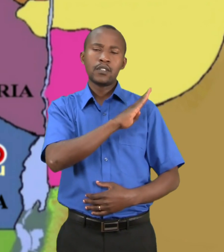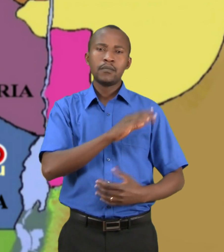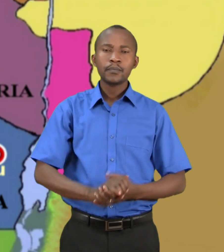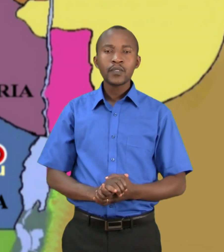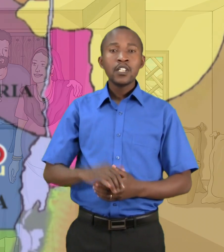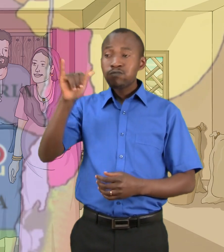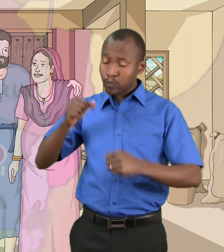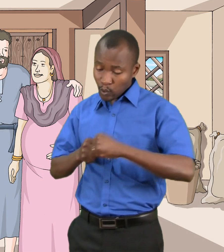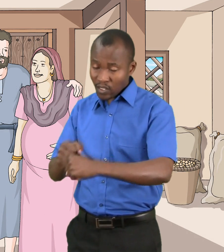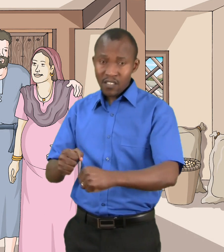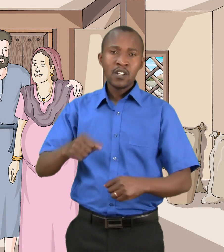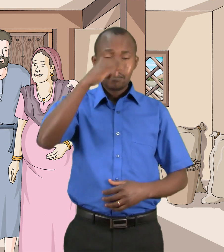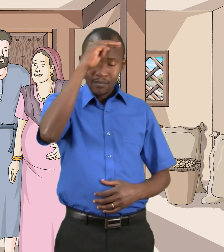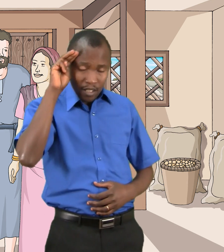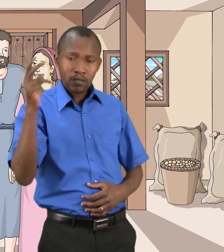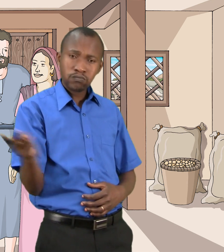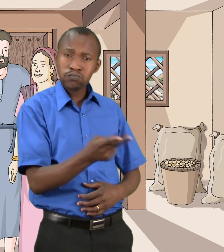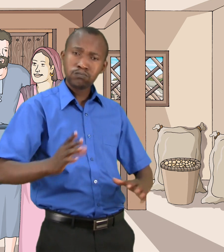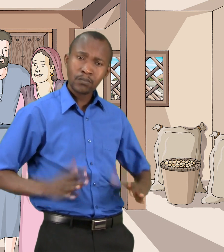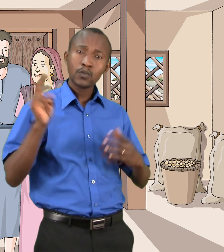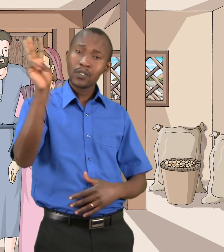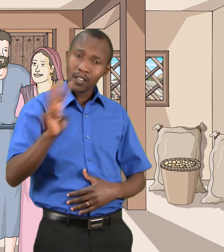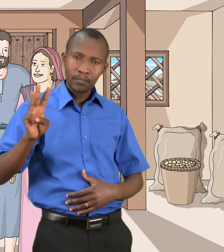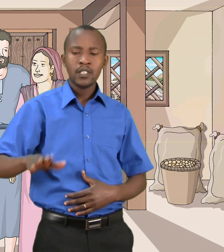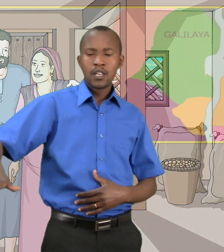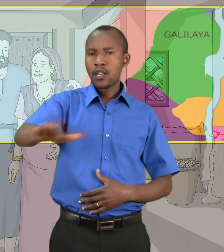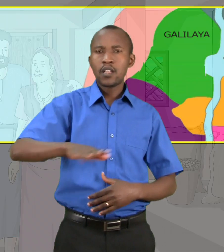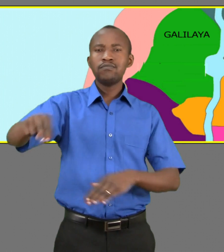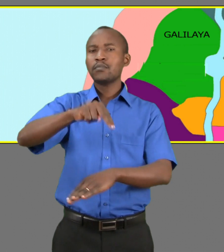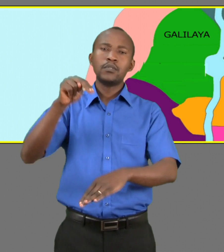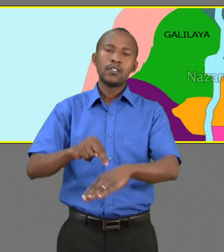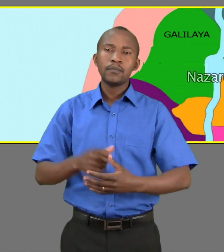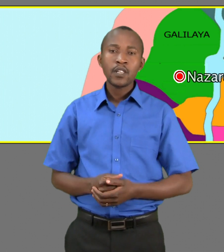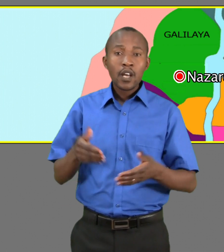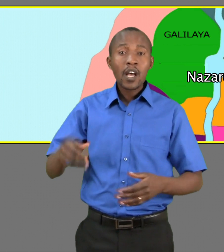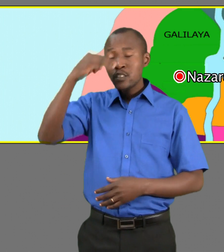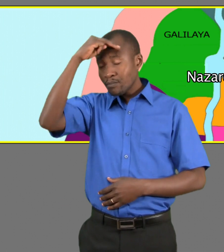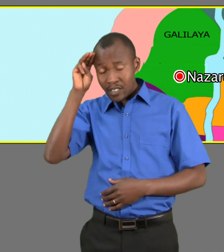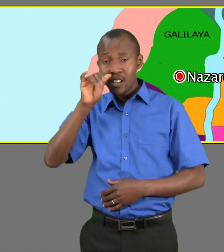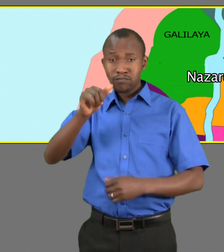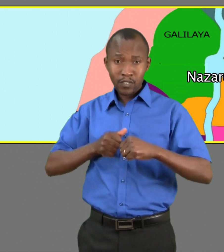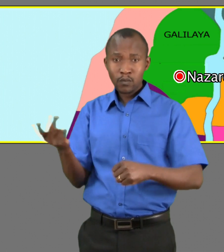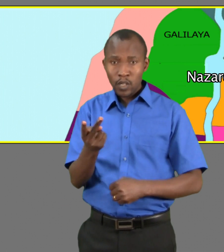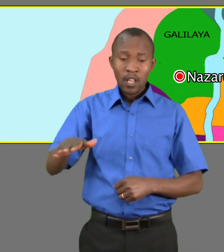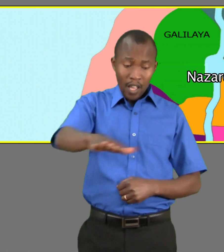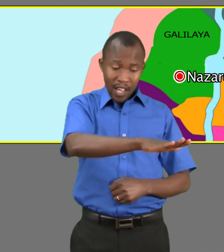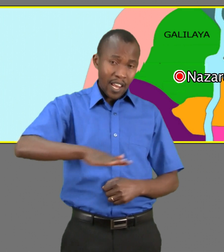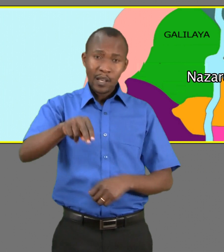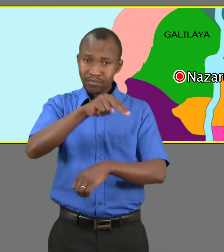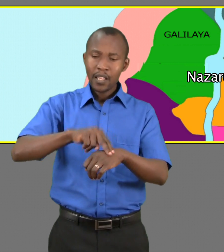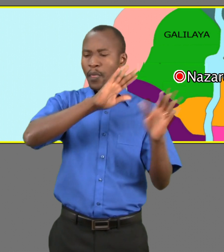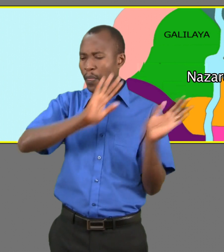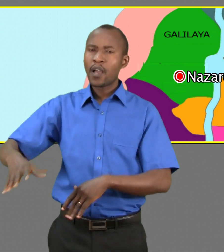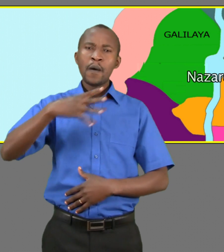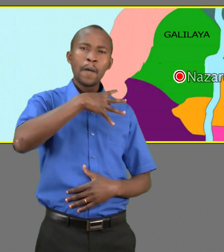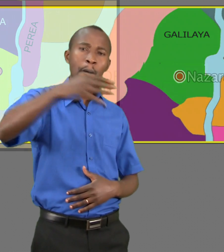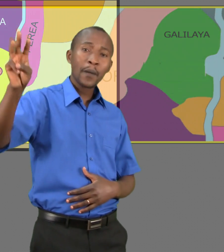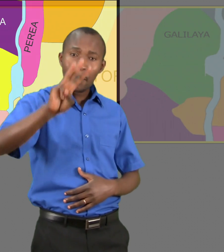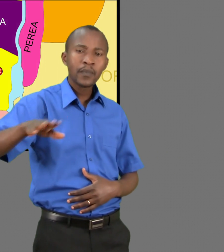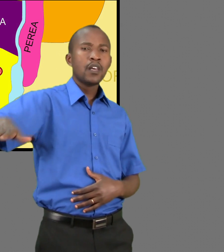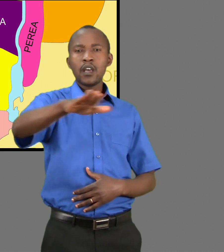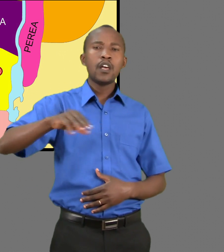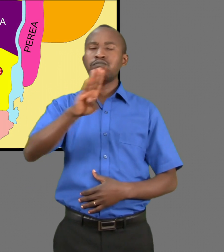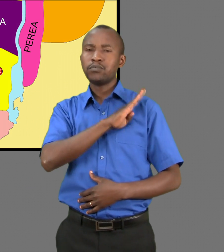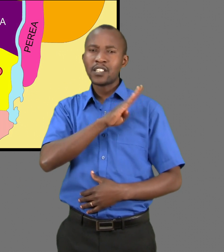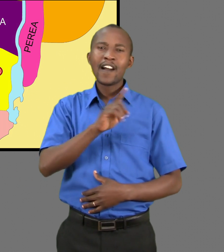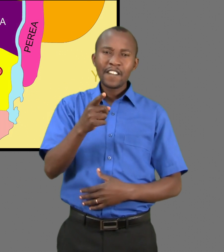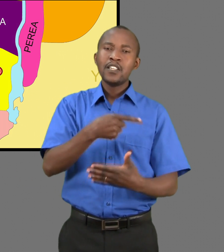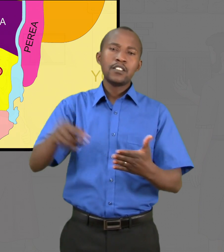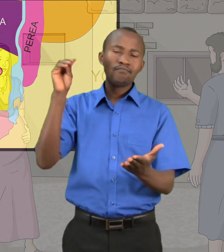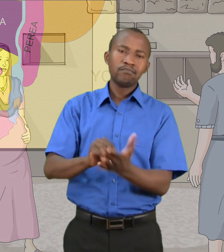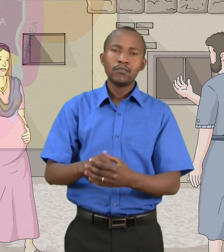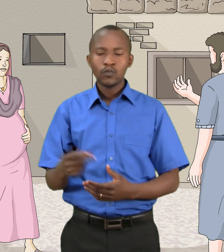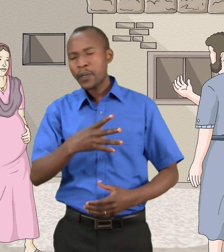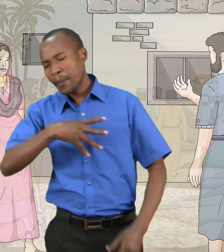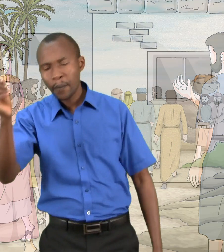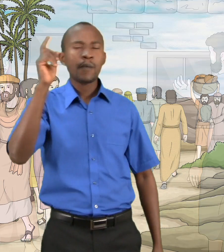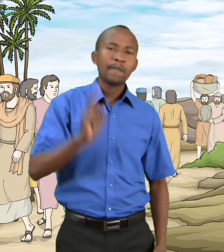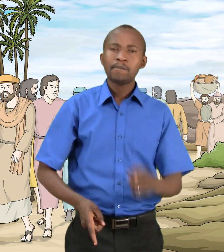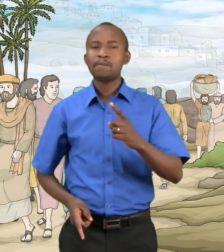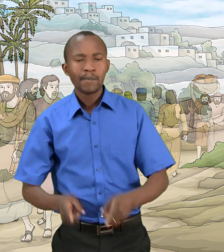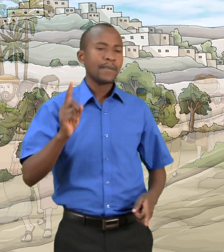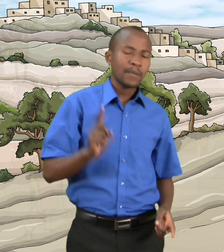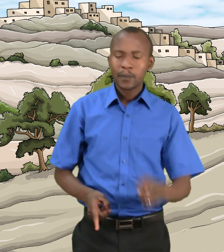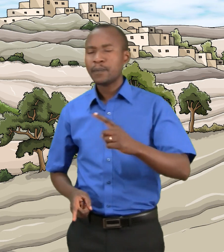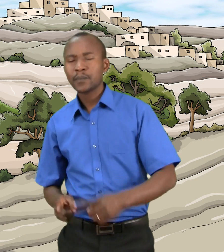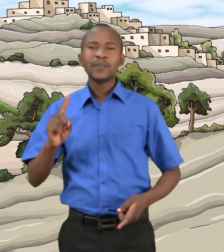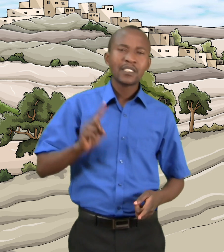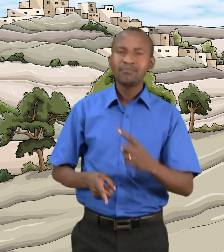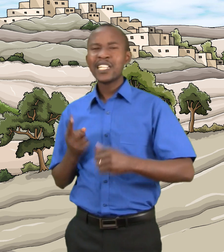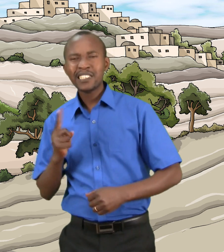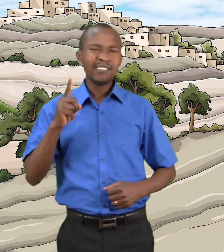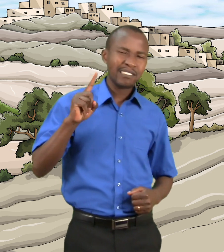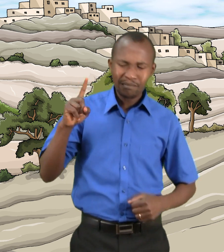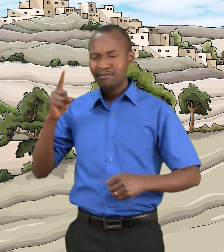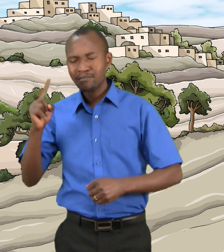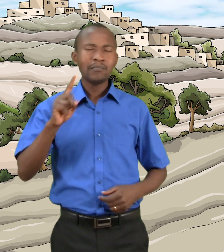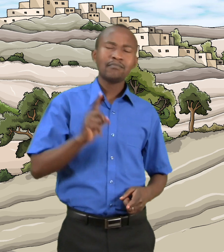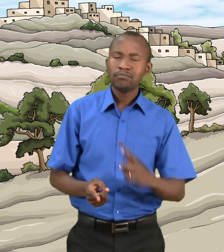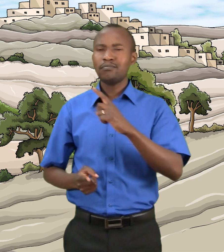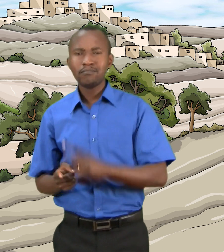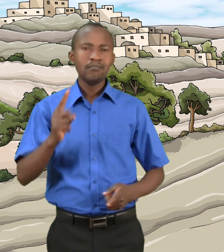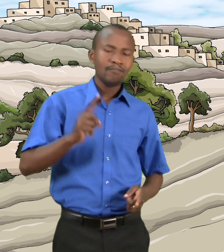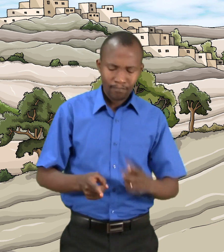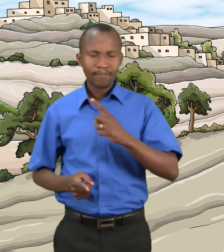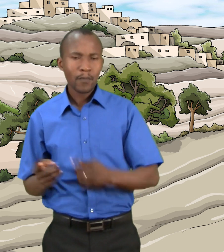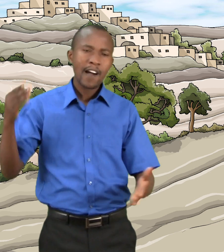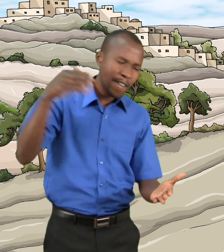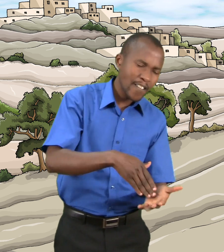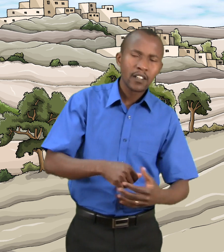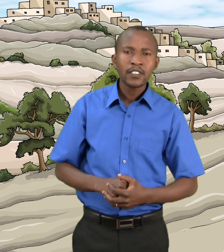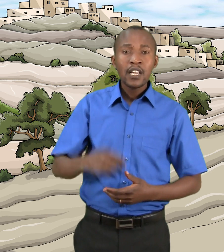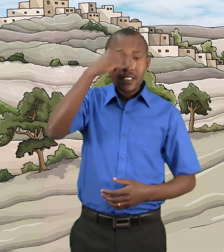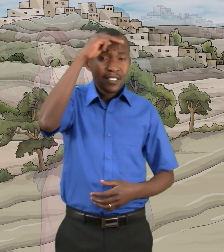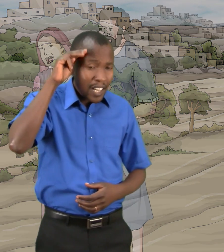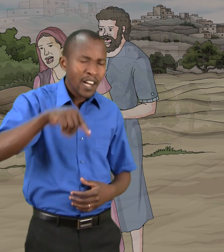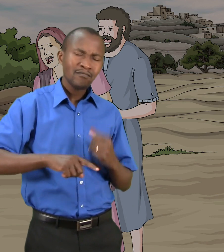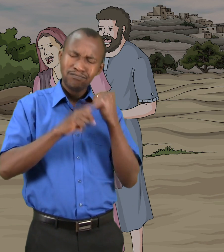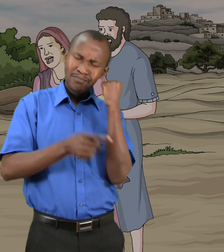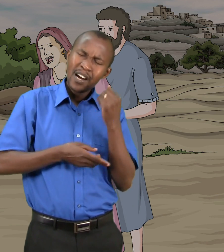He went there to register with Mary, who was pledged to him in marriage and was expecting a child.